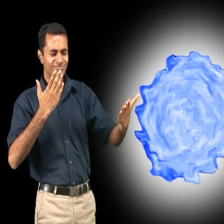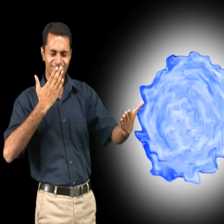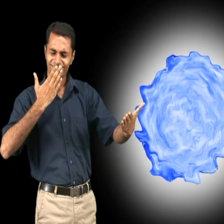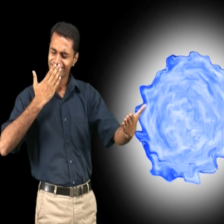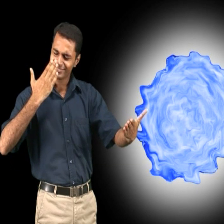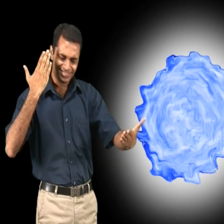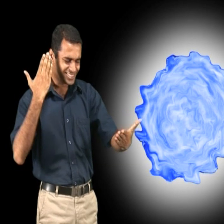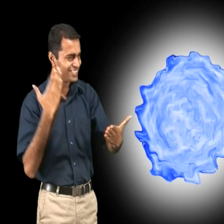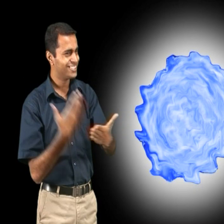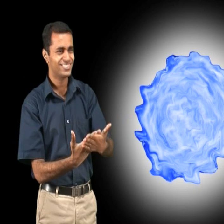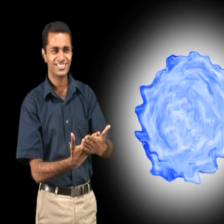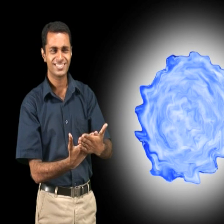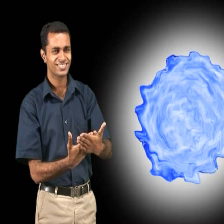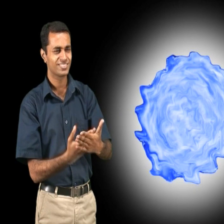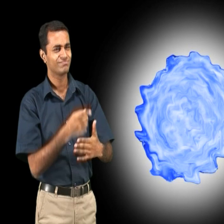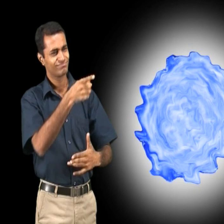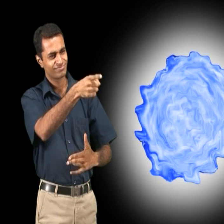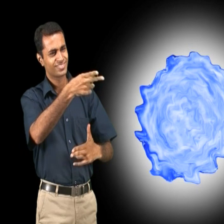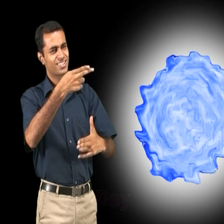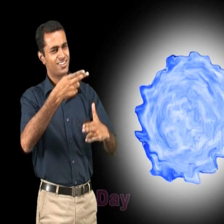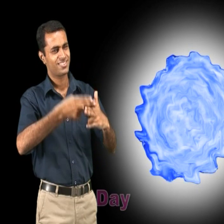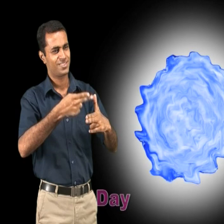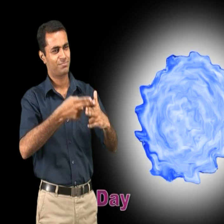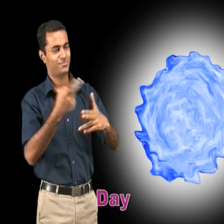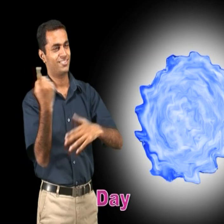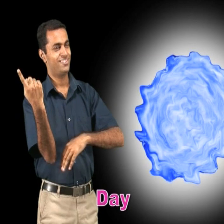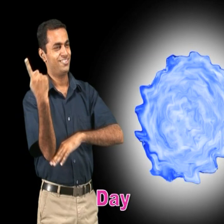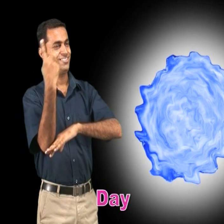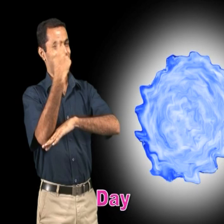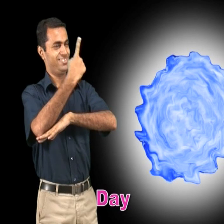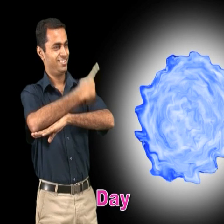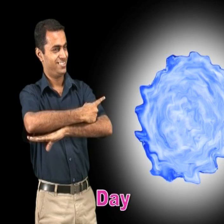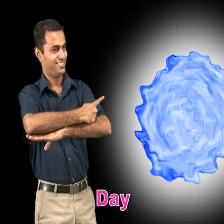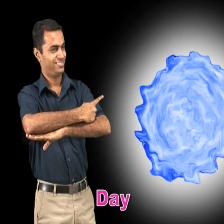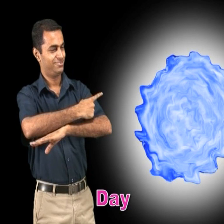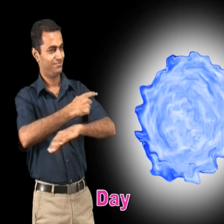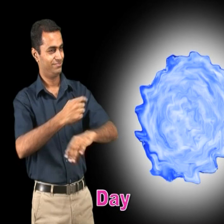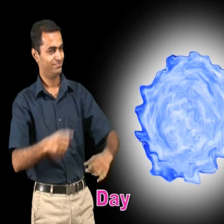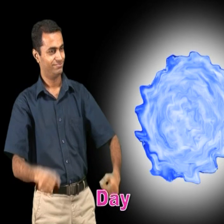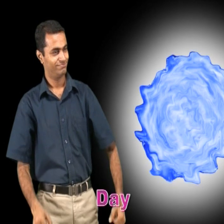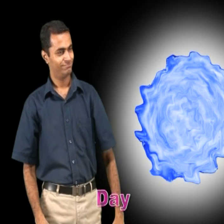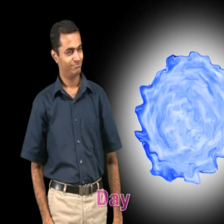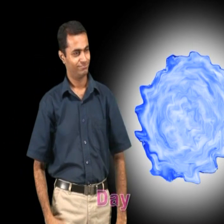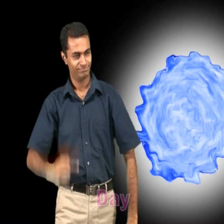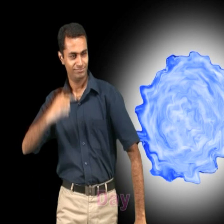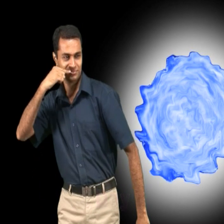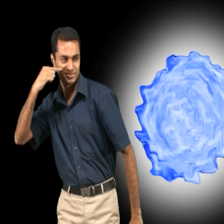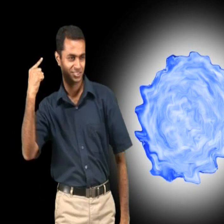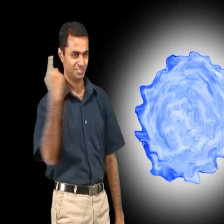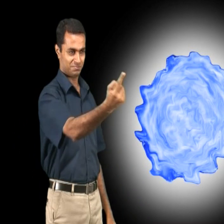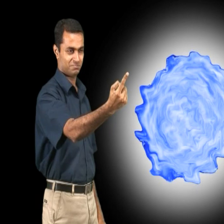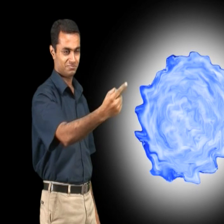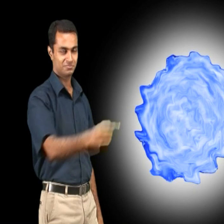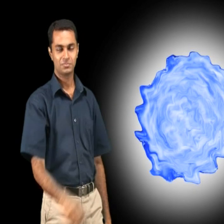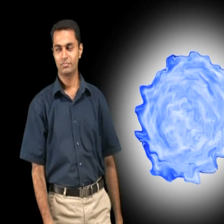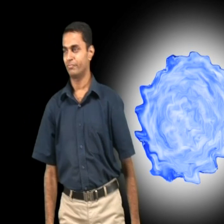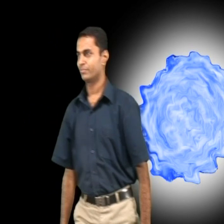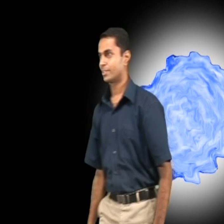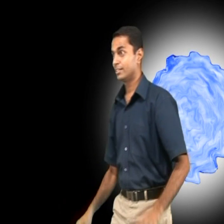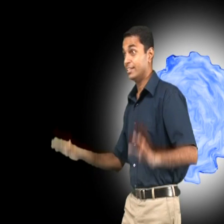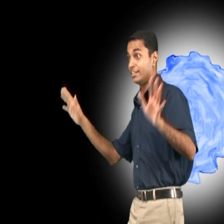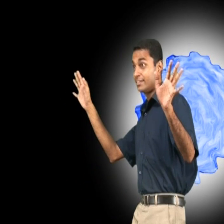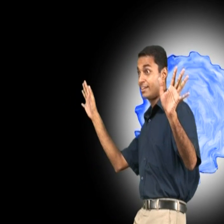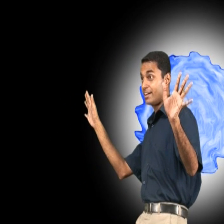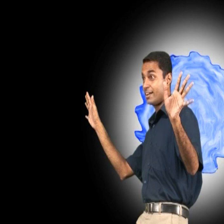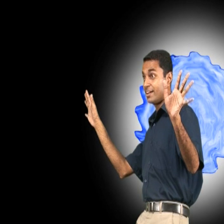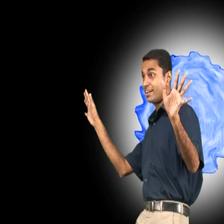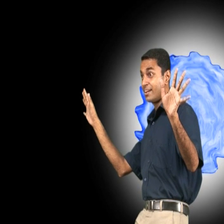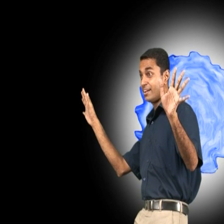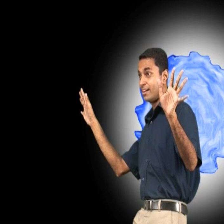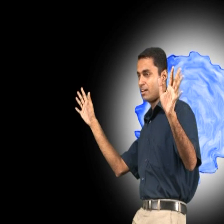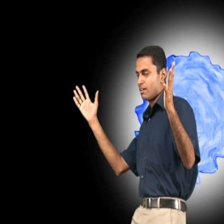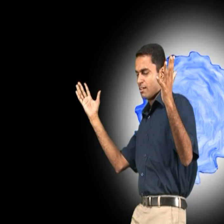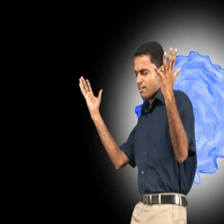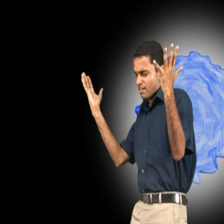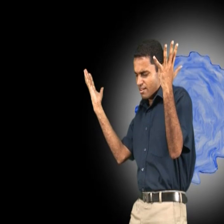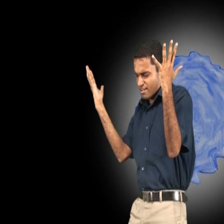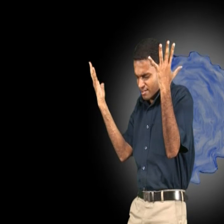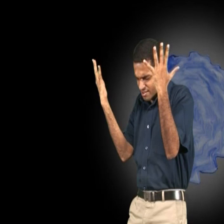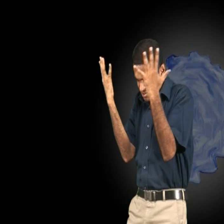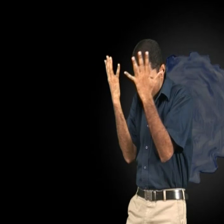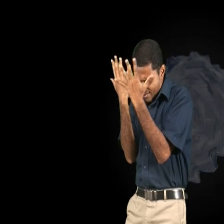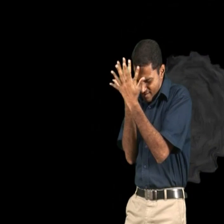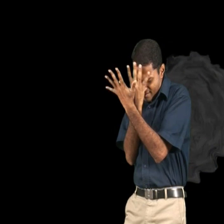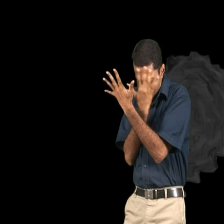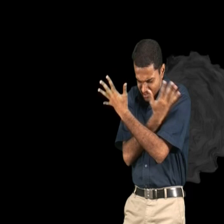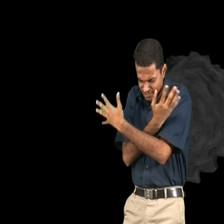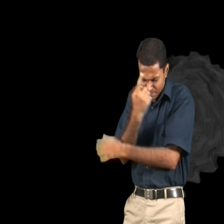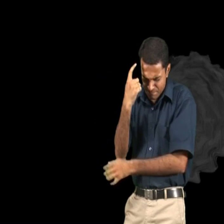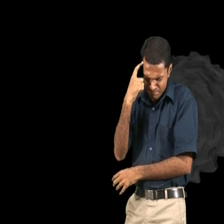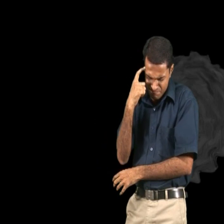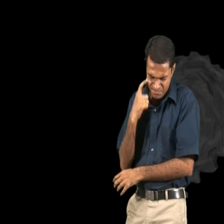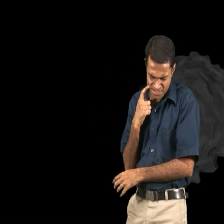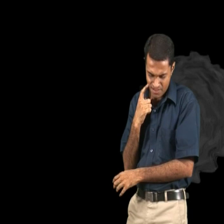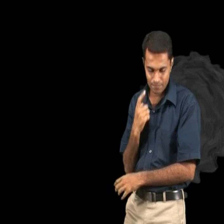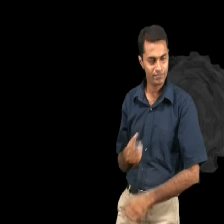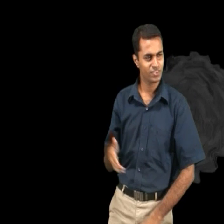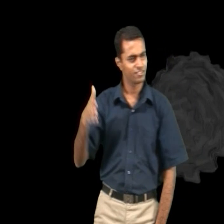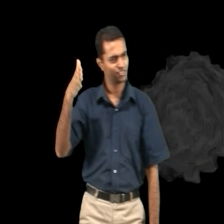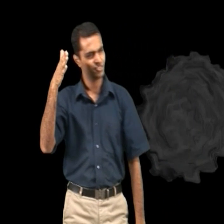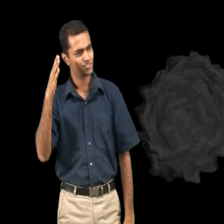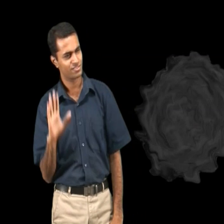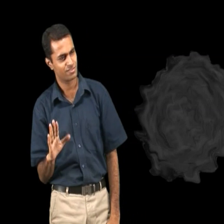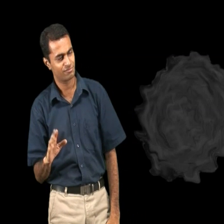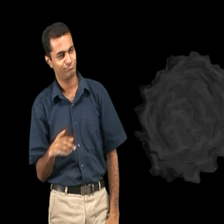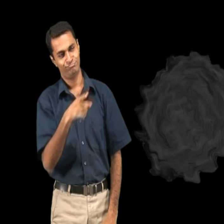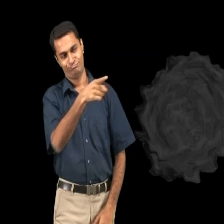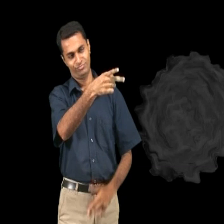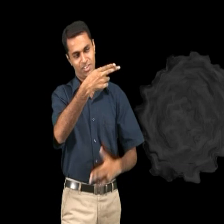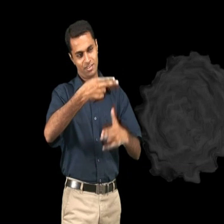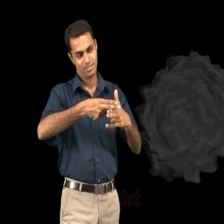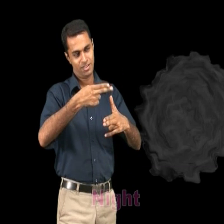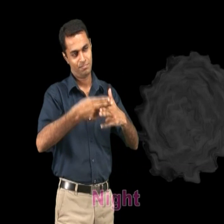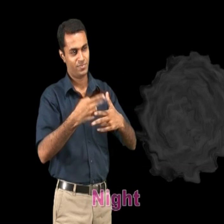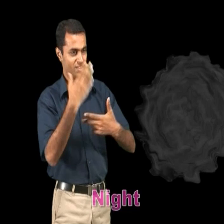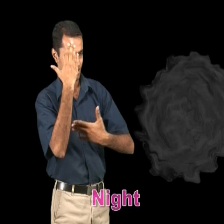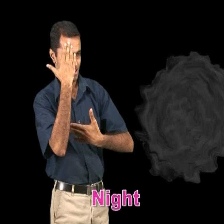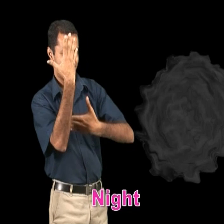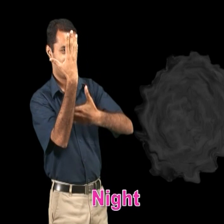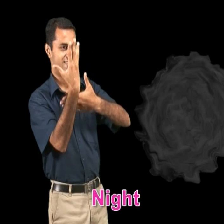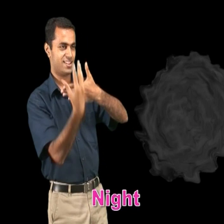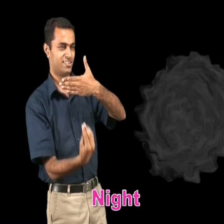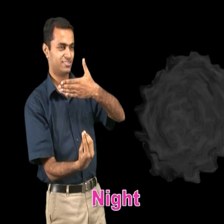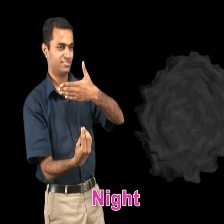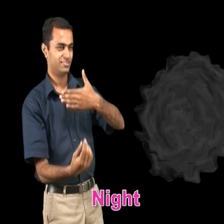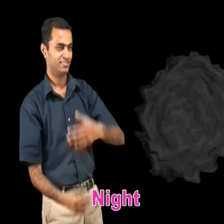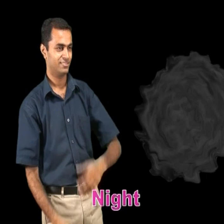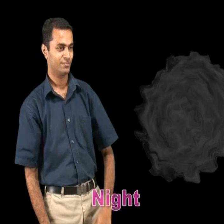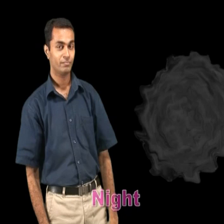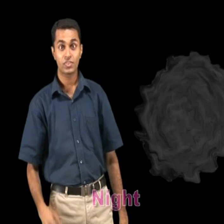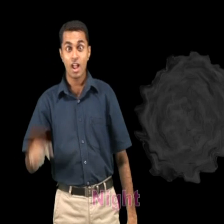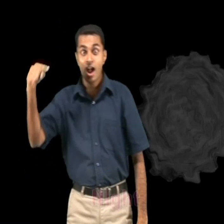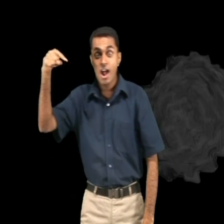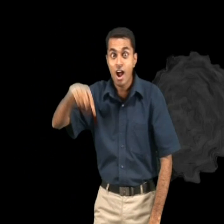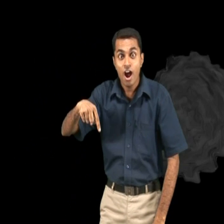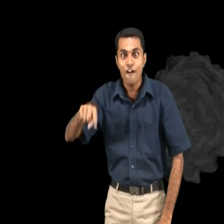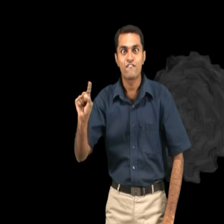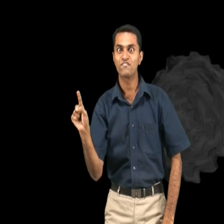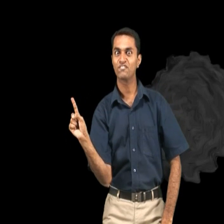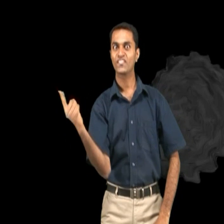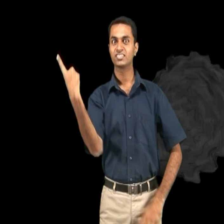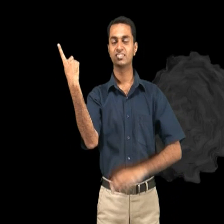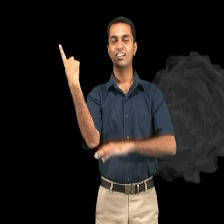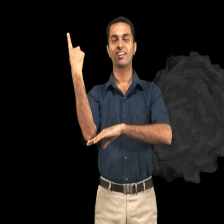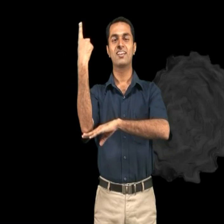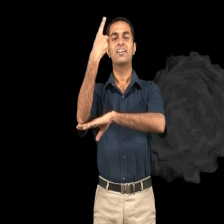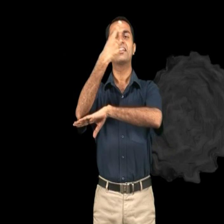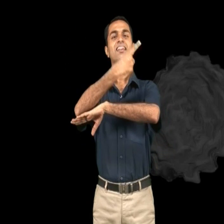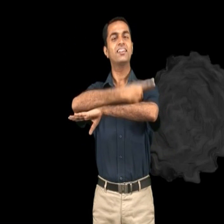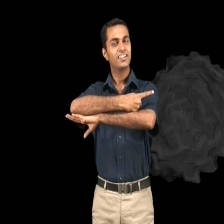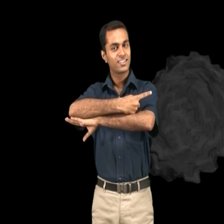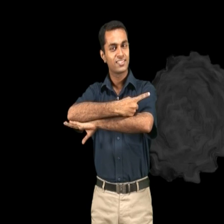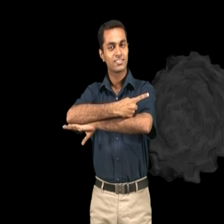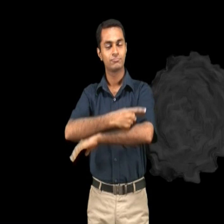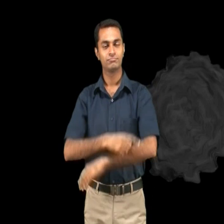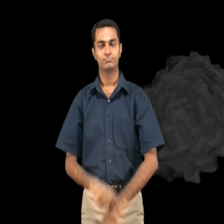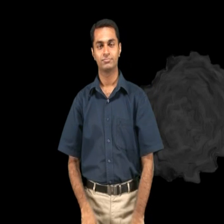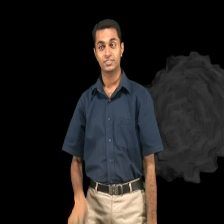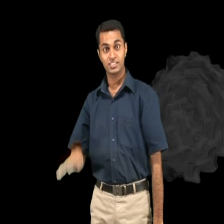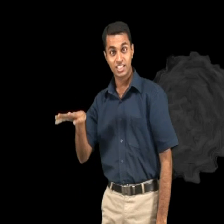God called the light “day,” and the darkness He called “night.”